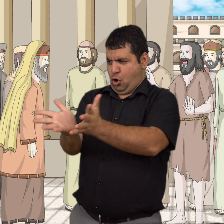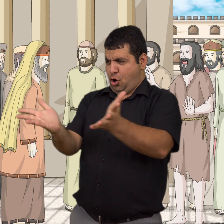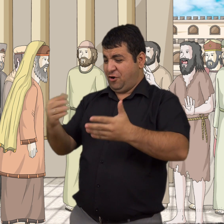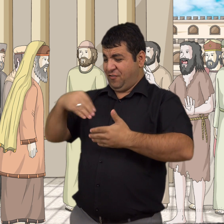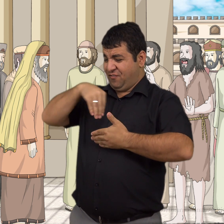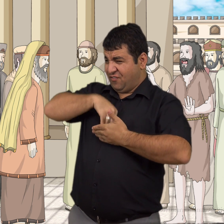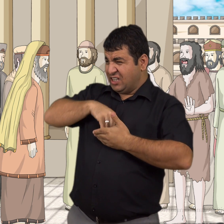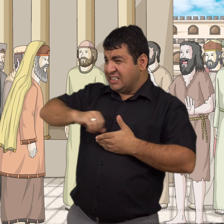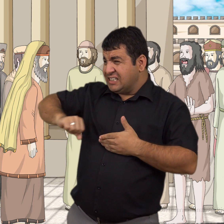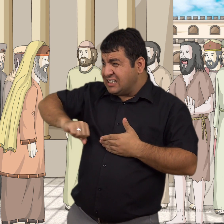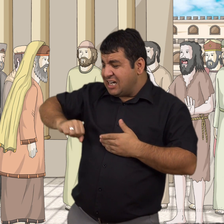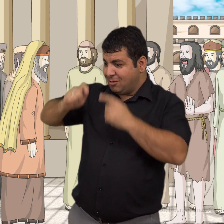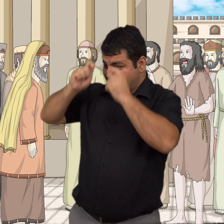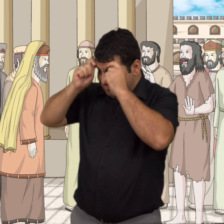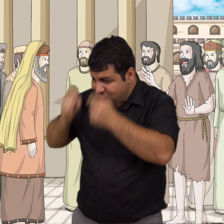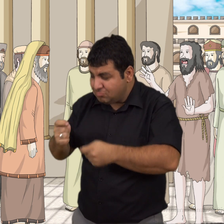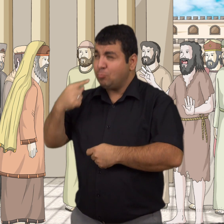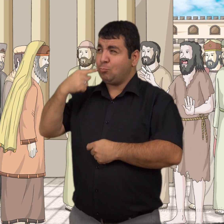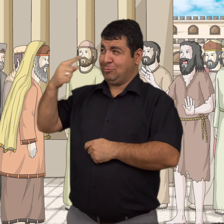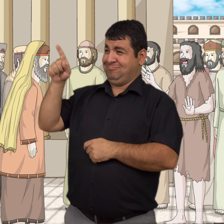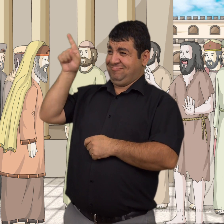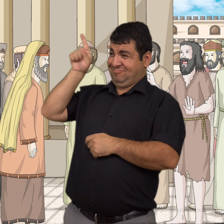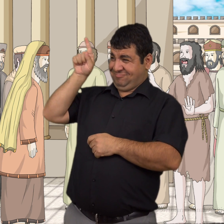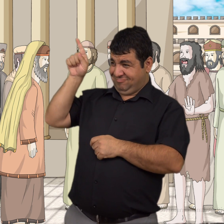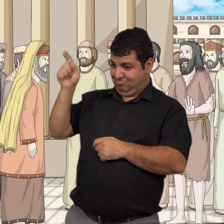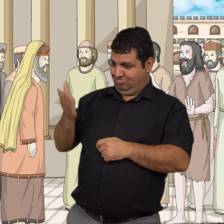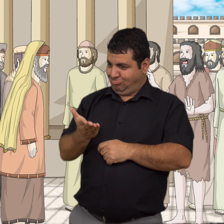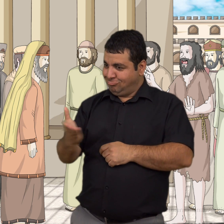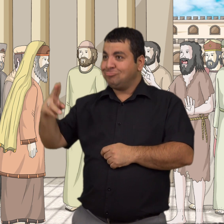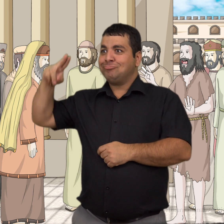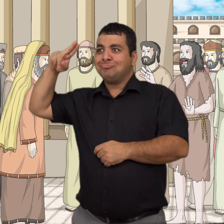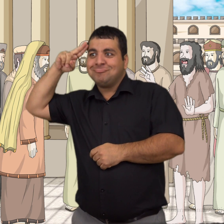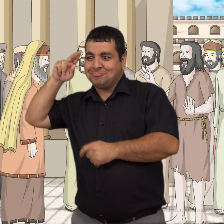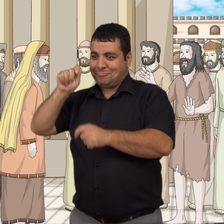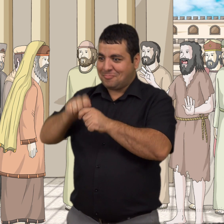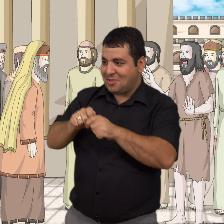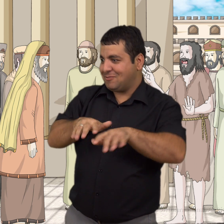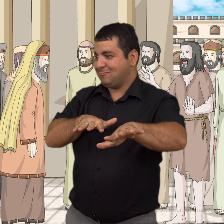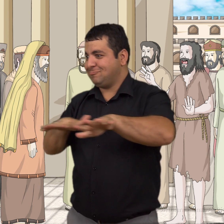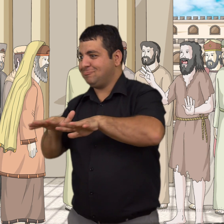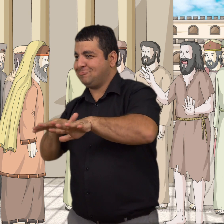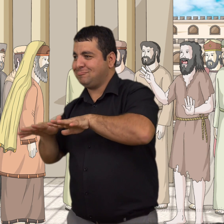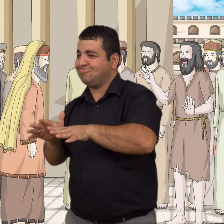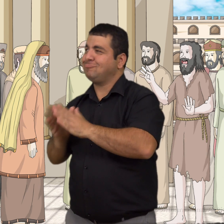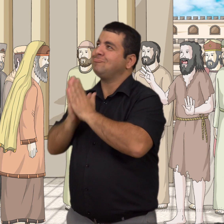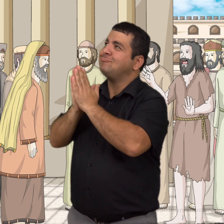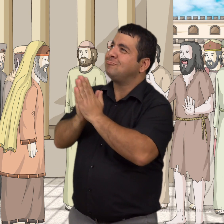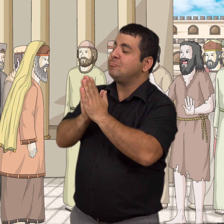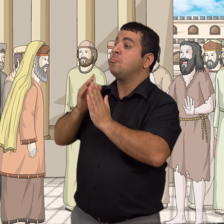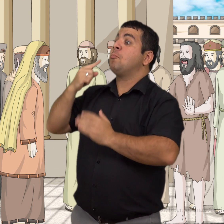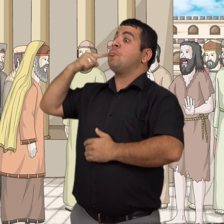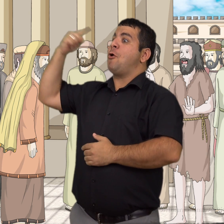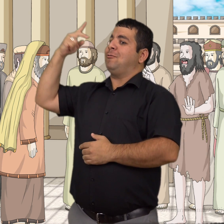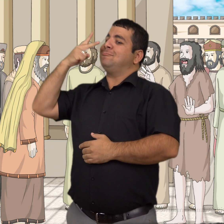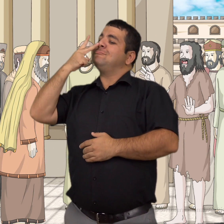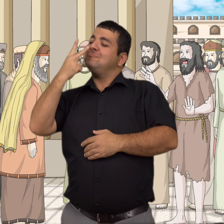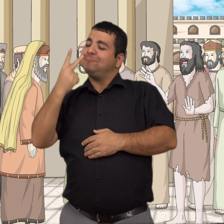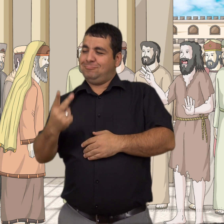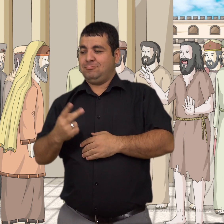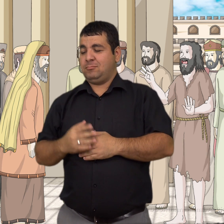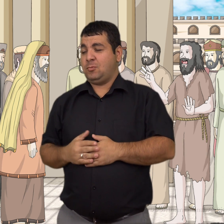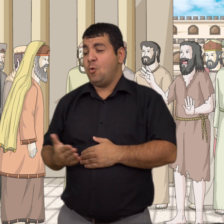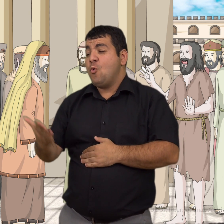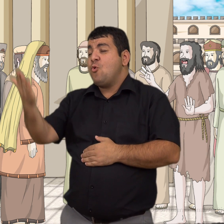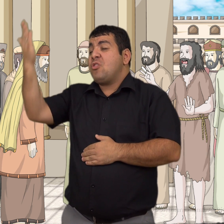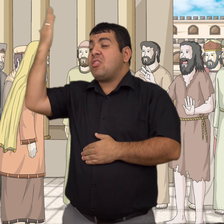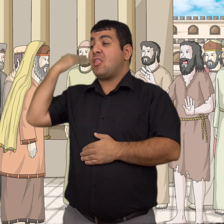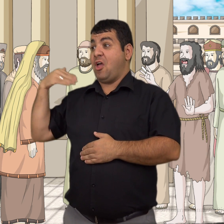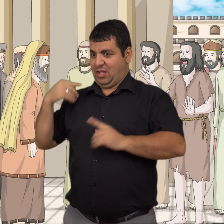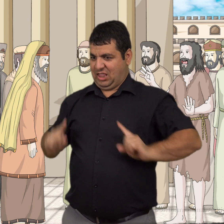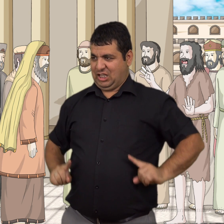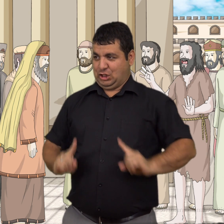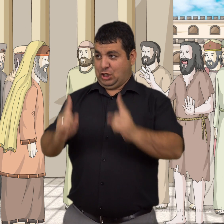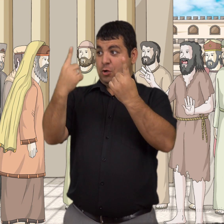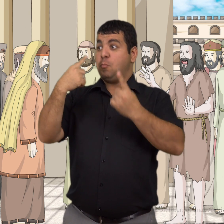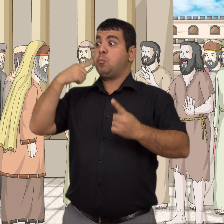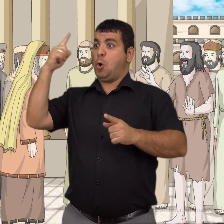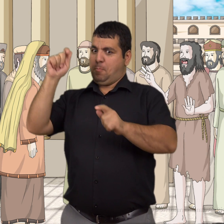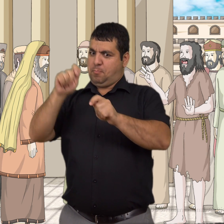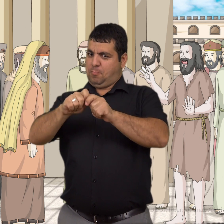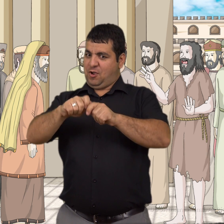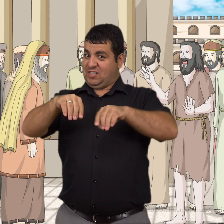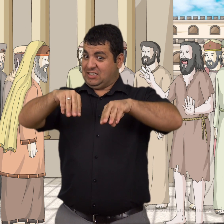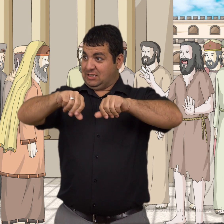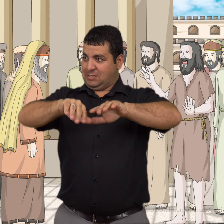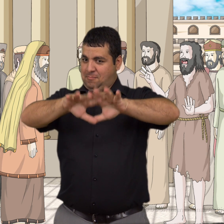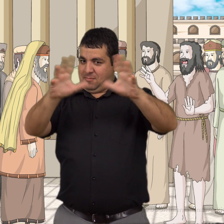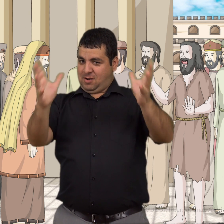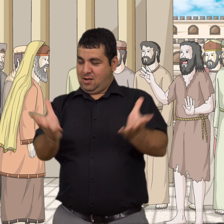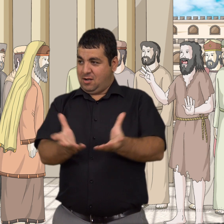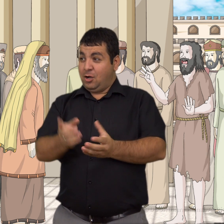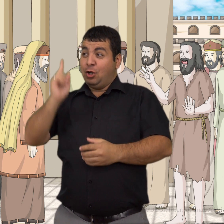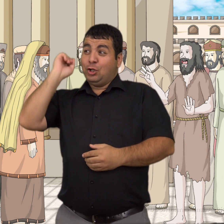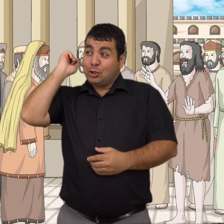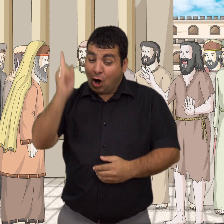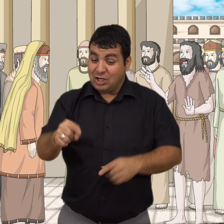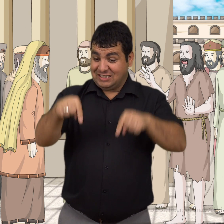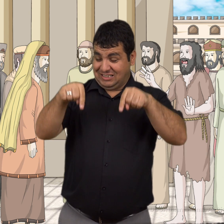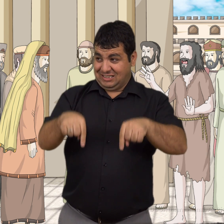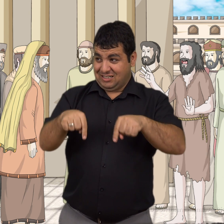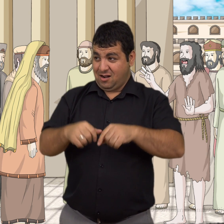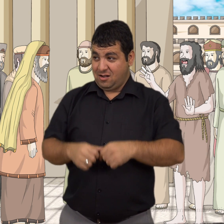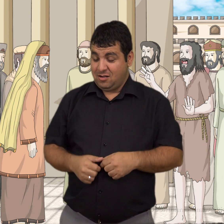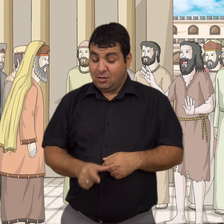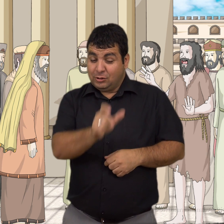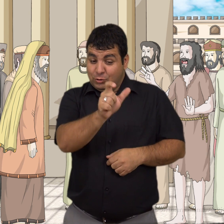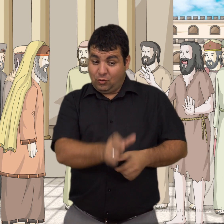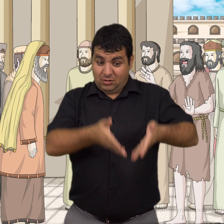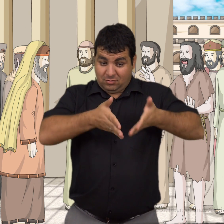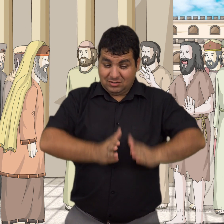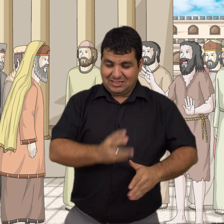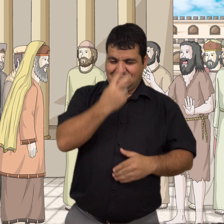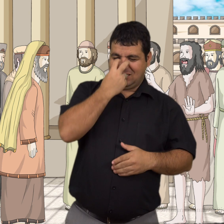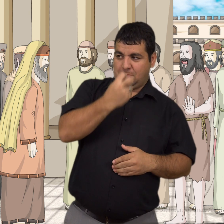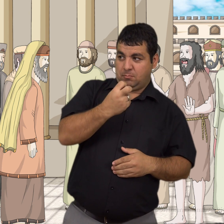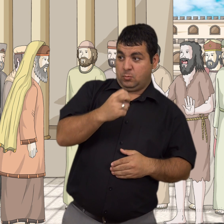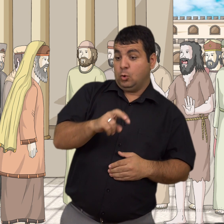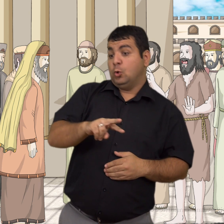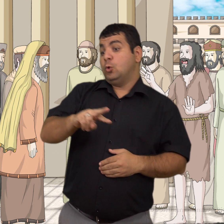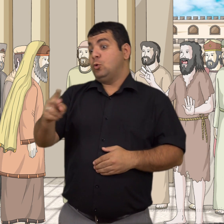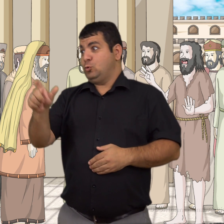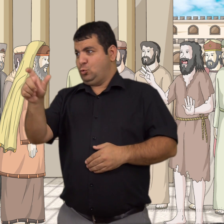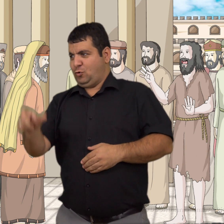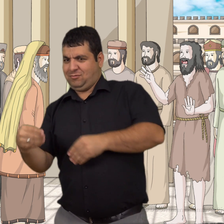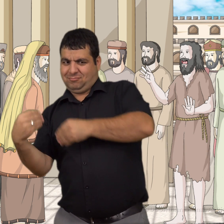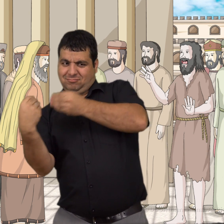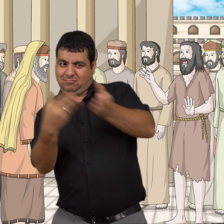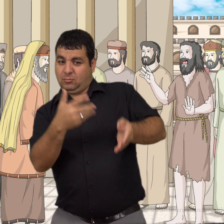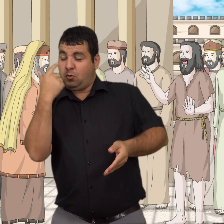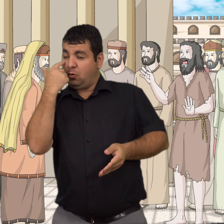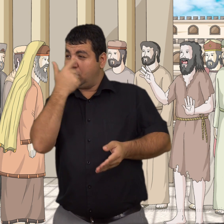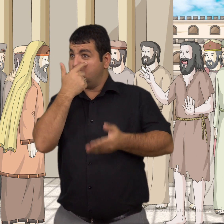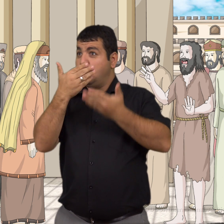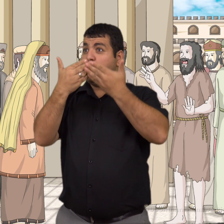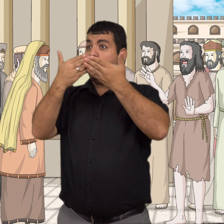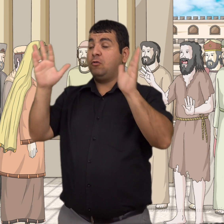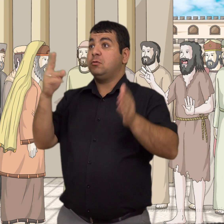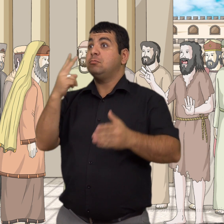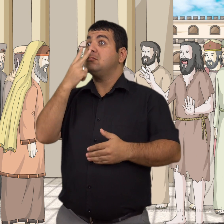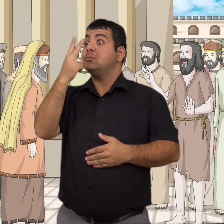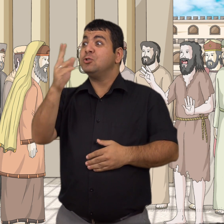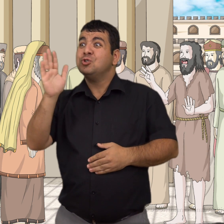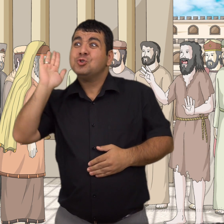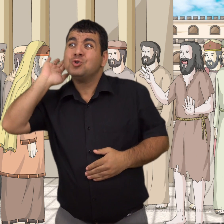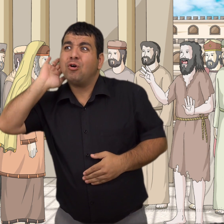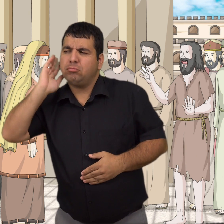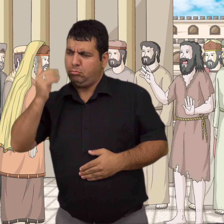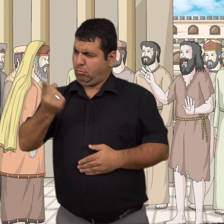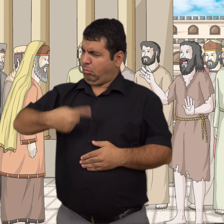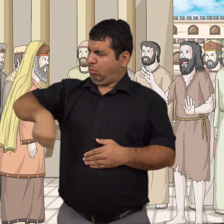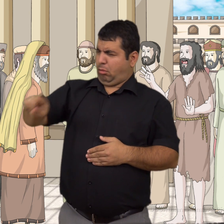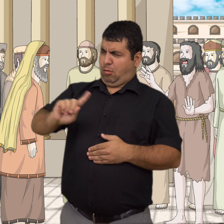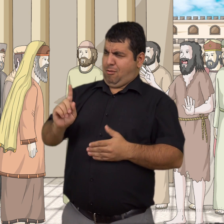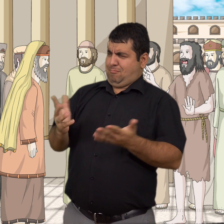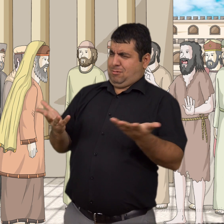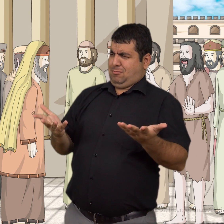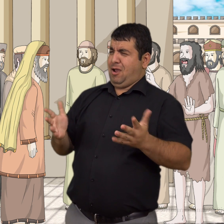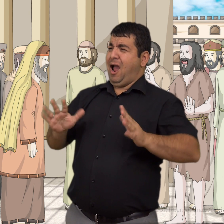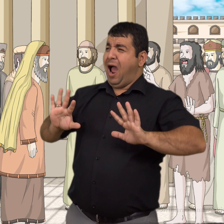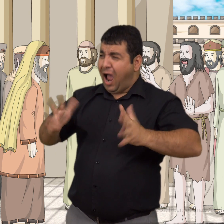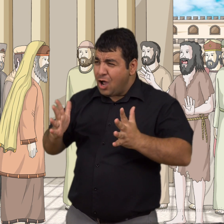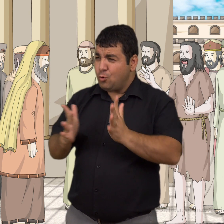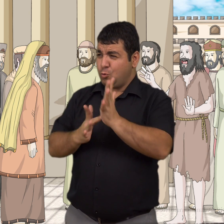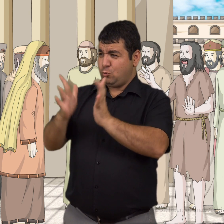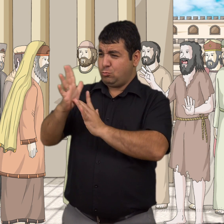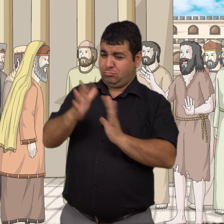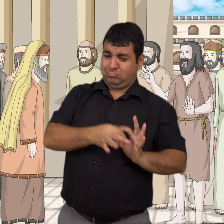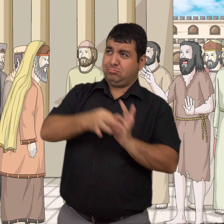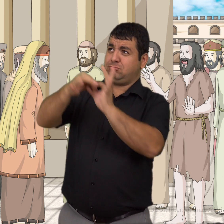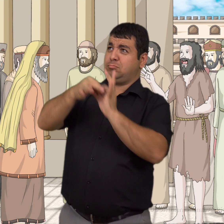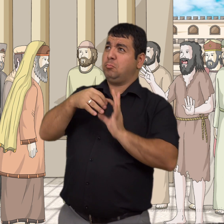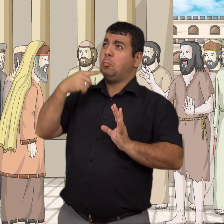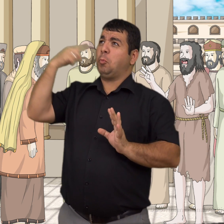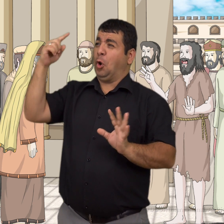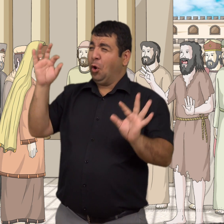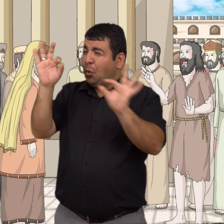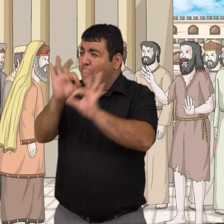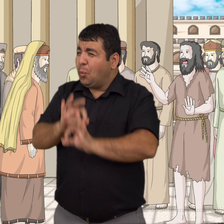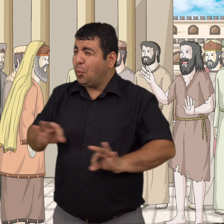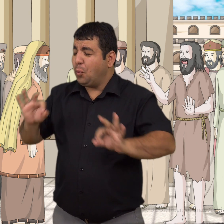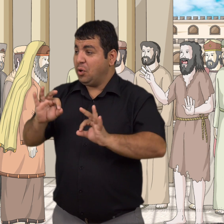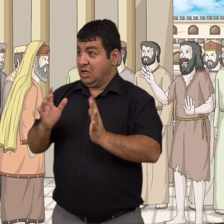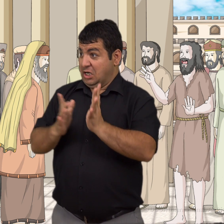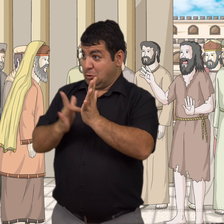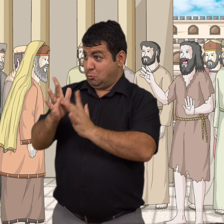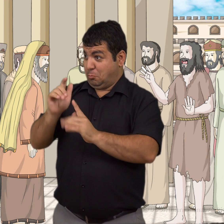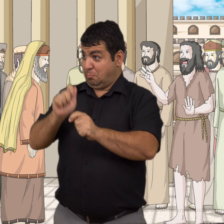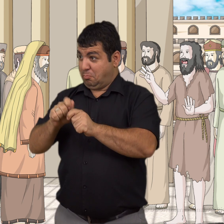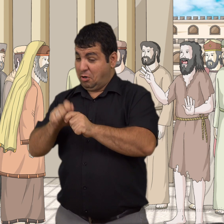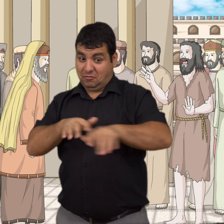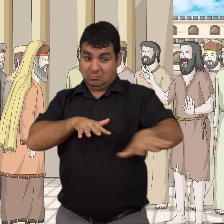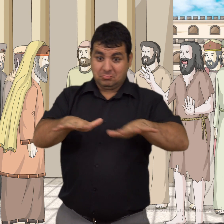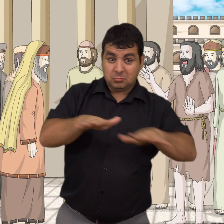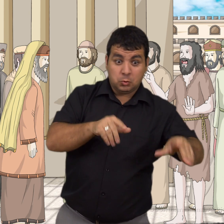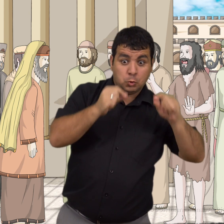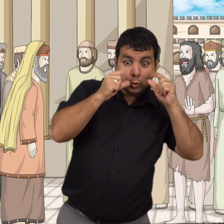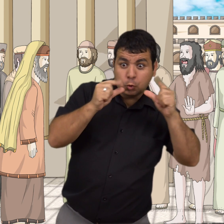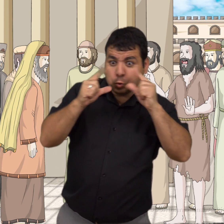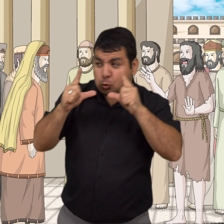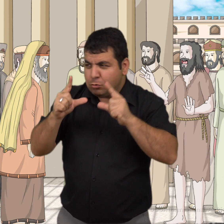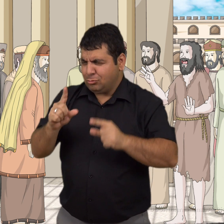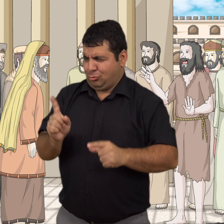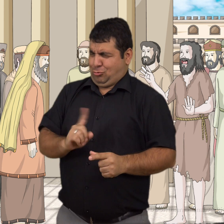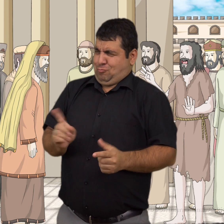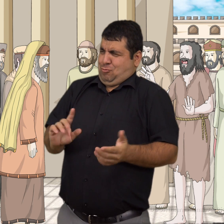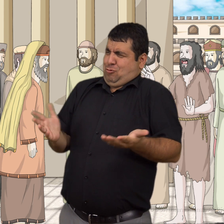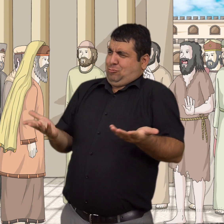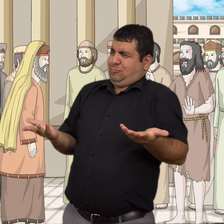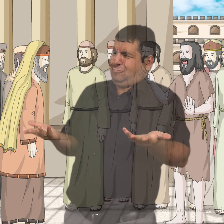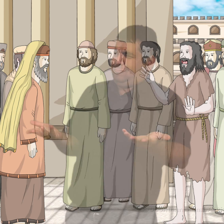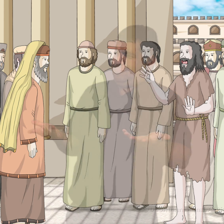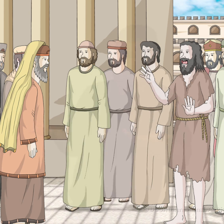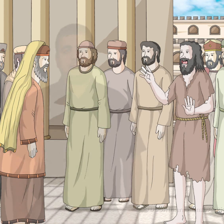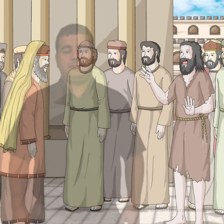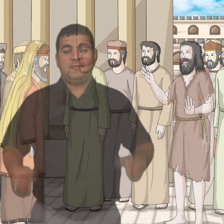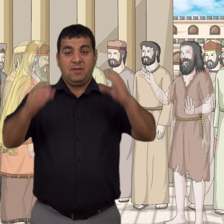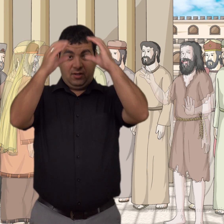We know that God does not listen to sinners, but He does listen to the one who worships Him and does His will. Never before has anyone heard of opening the eyes of a man born blind.